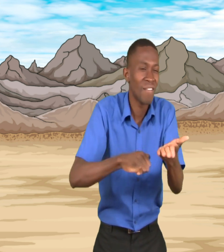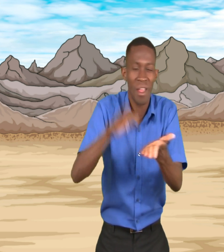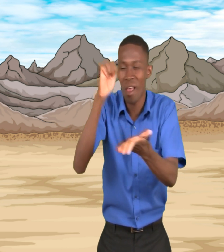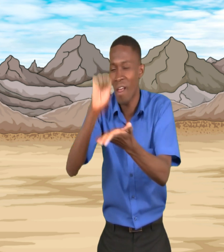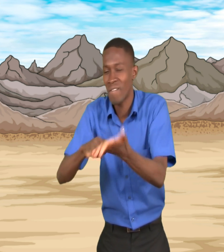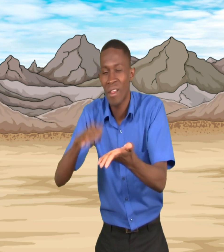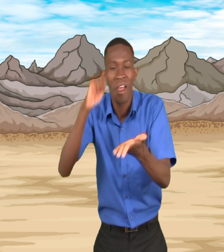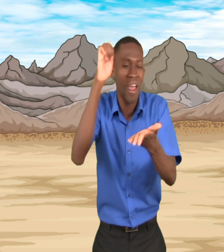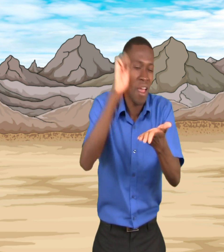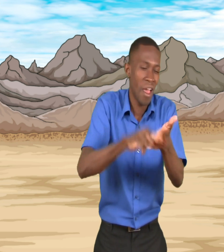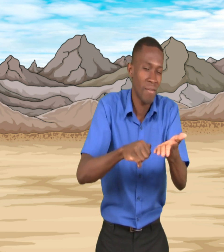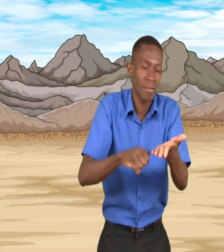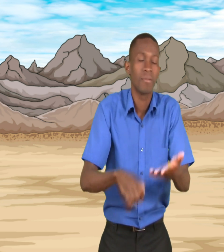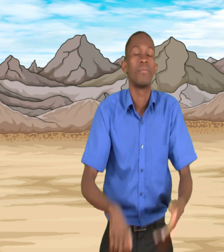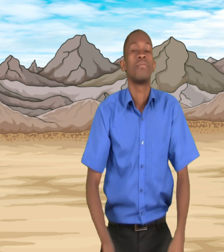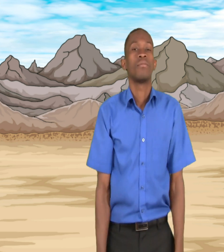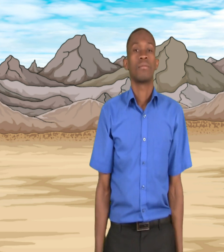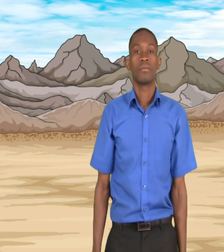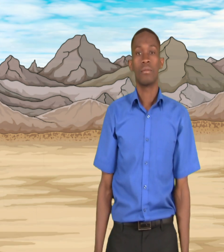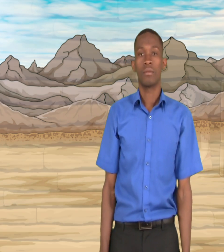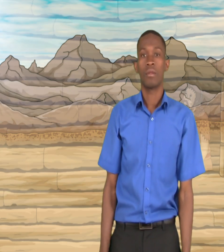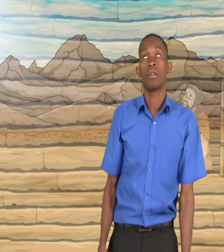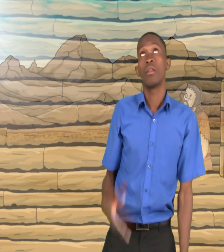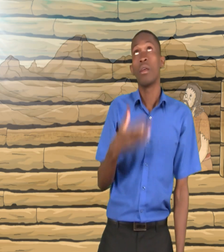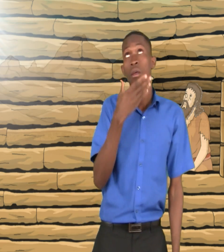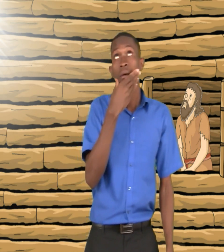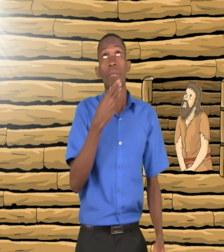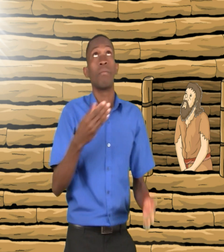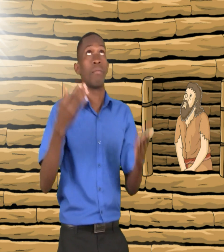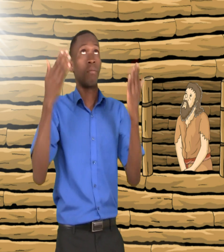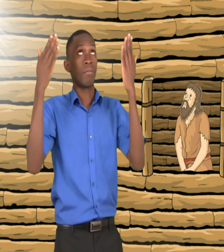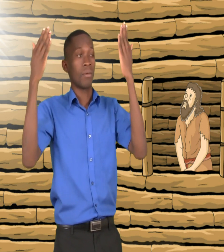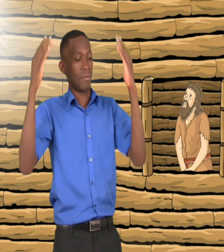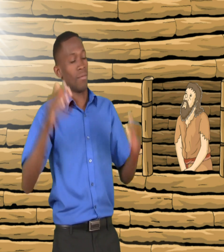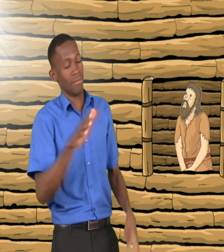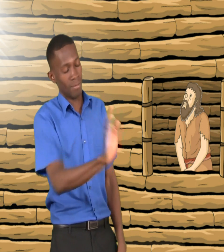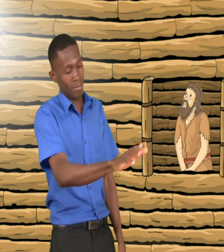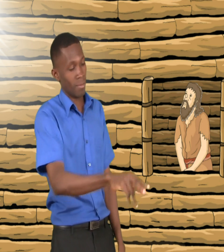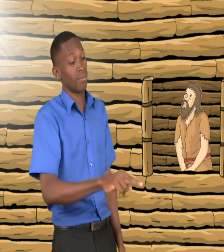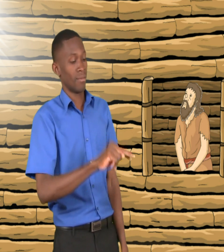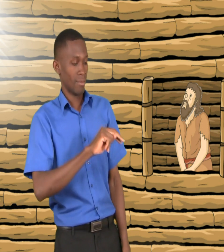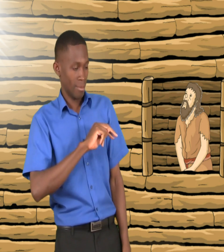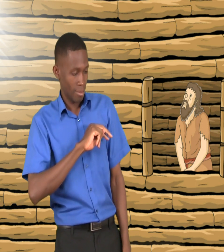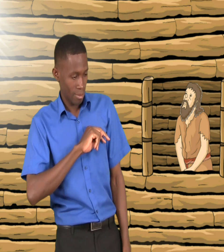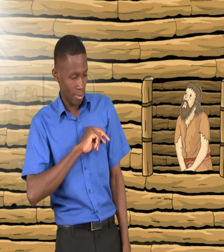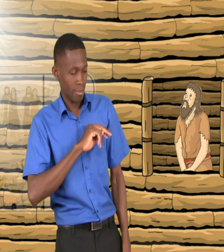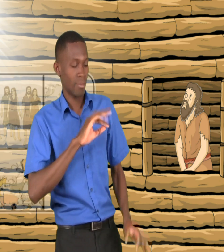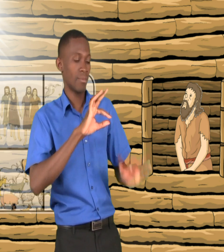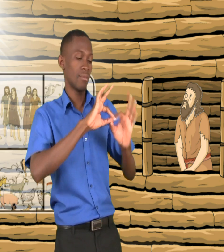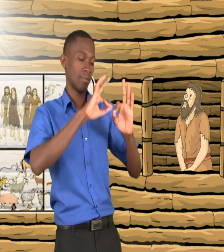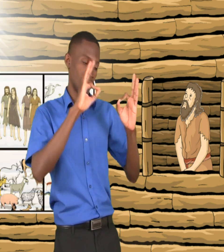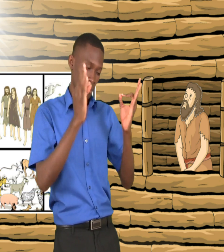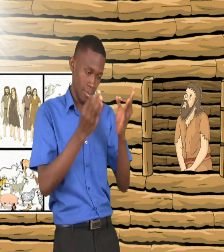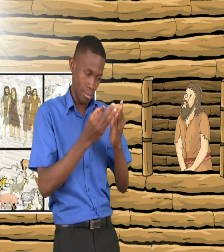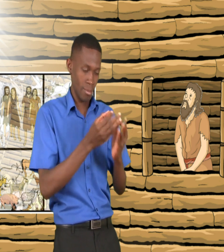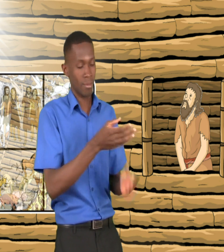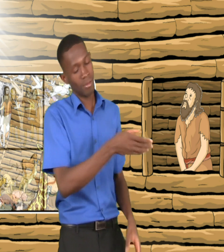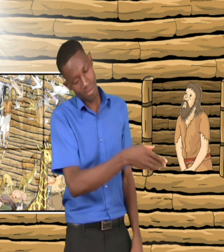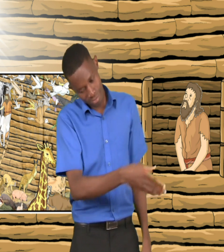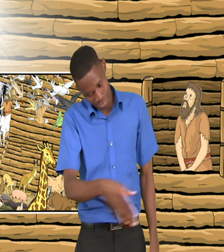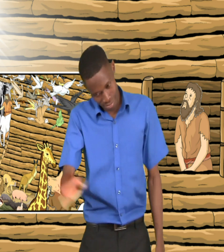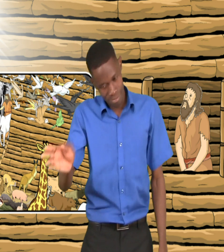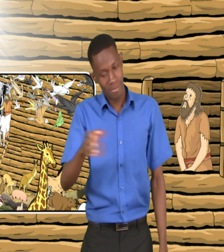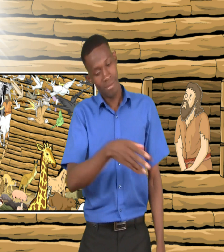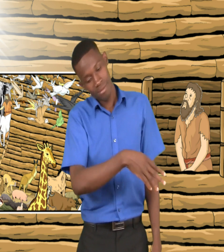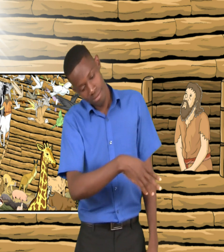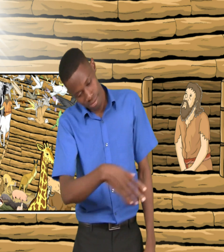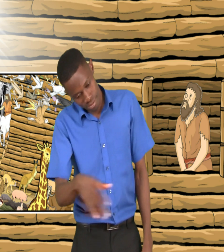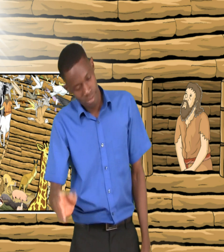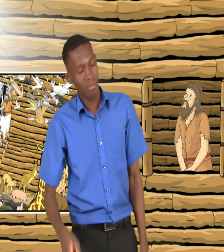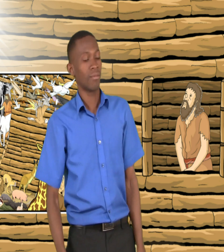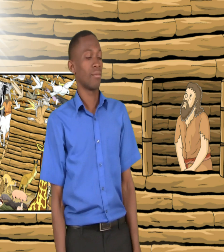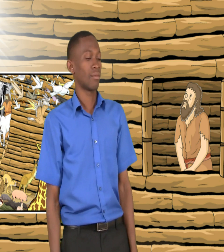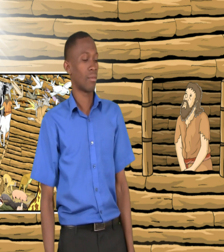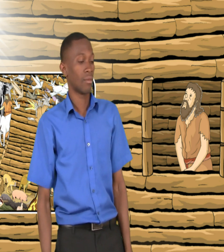Then God said to Noah, “Come out of the ark, you and your wife, along with your sons and their wives.